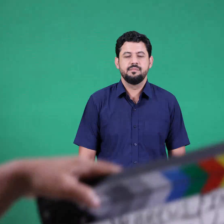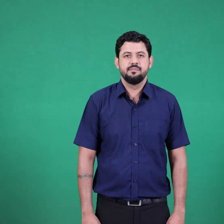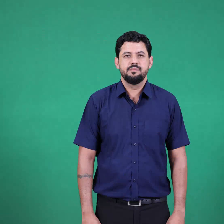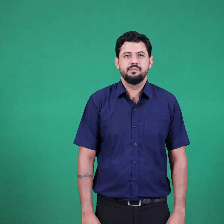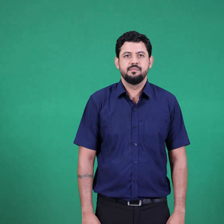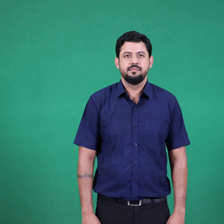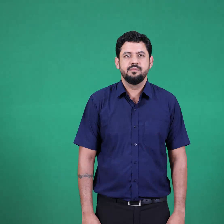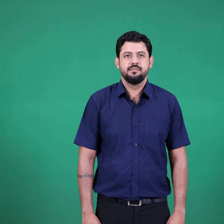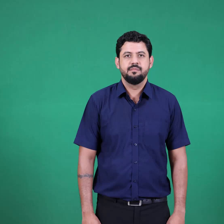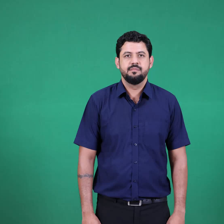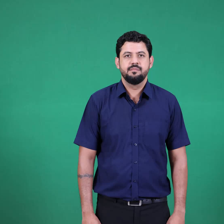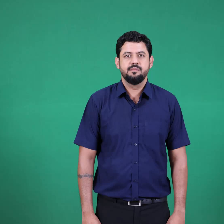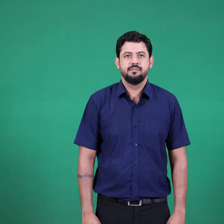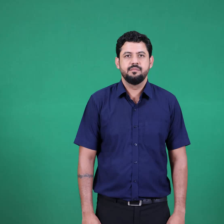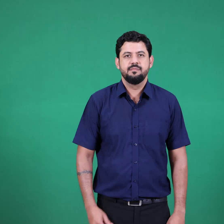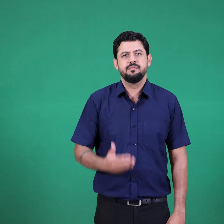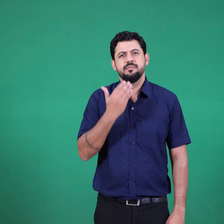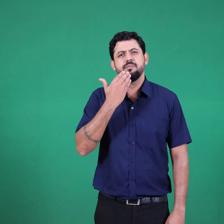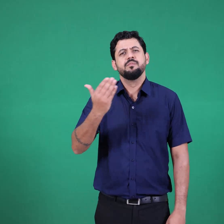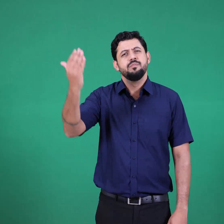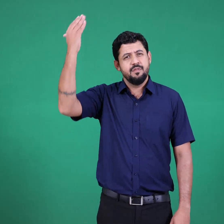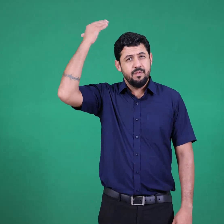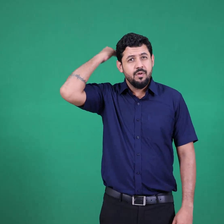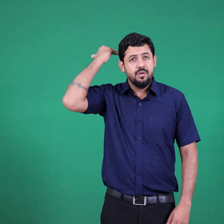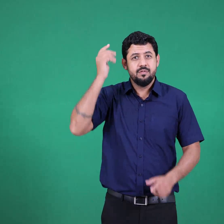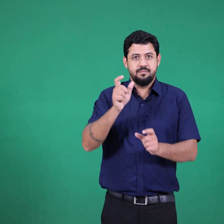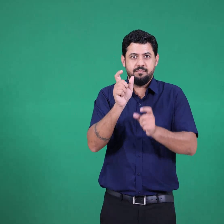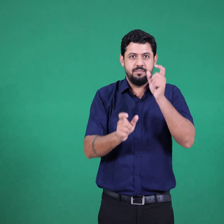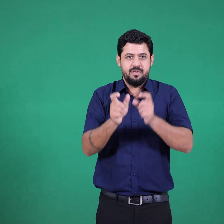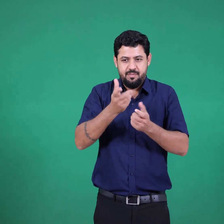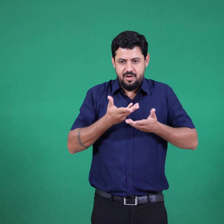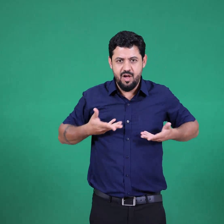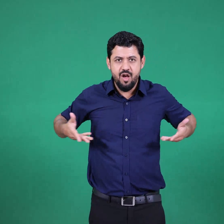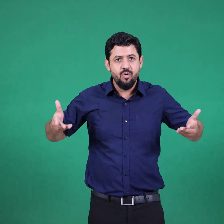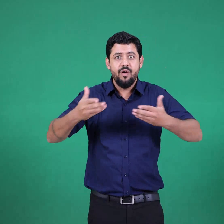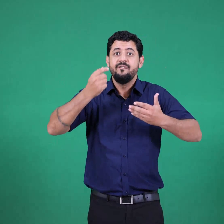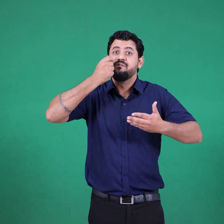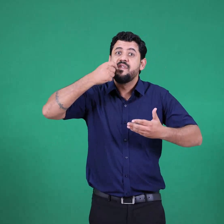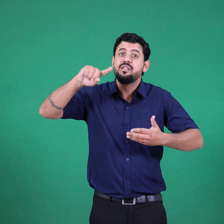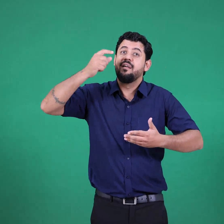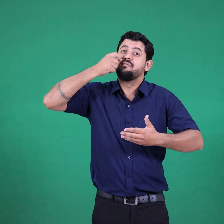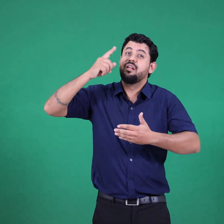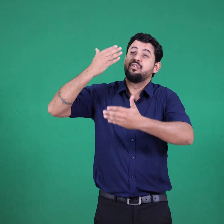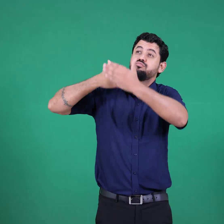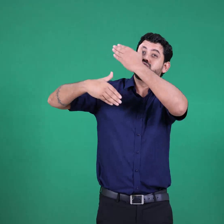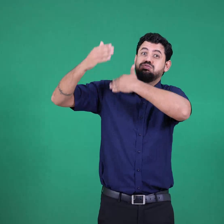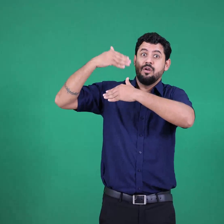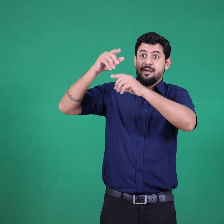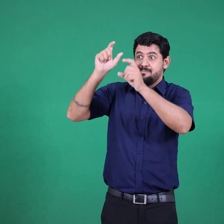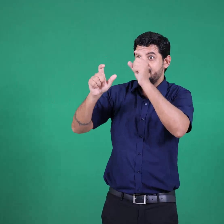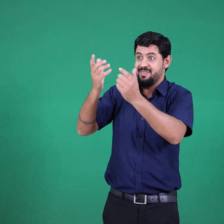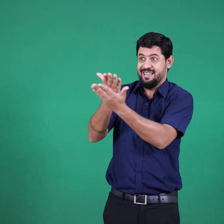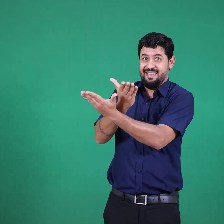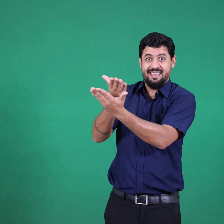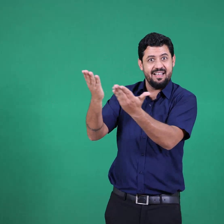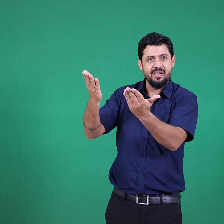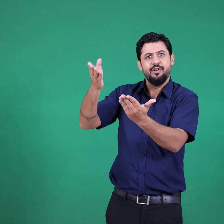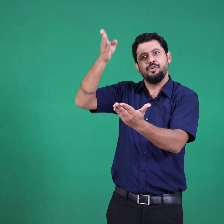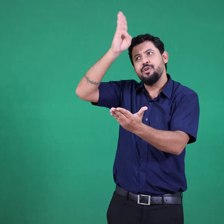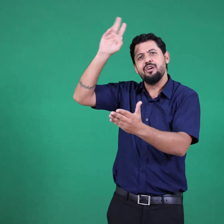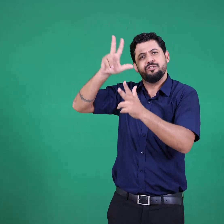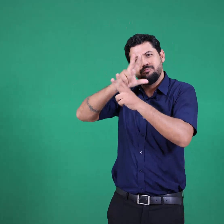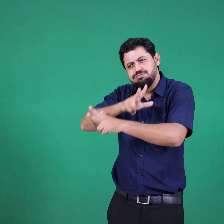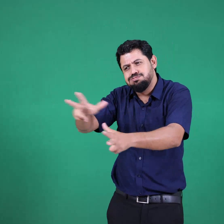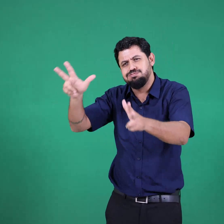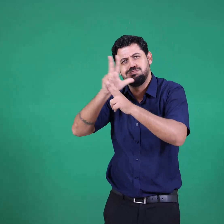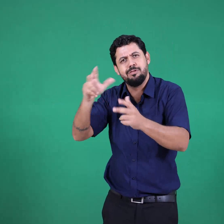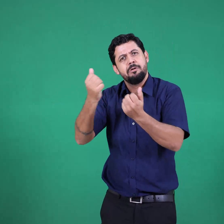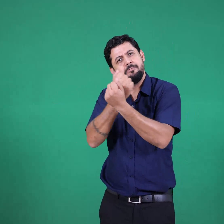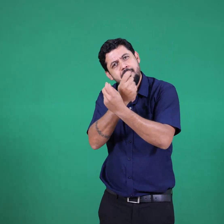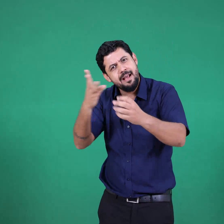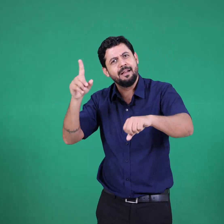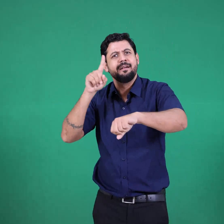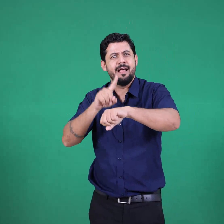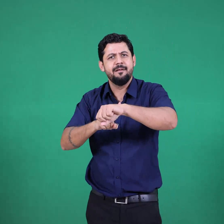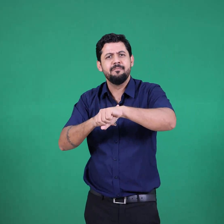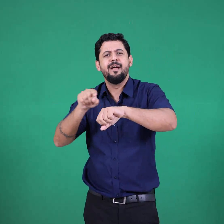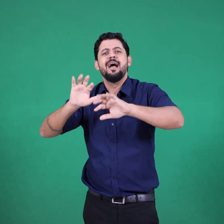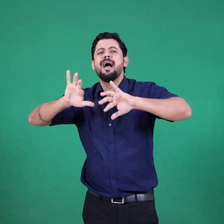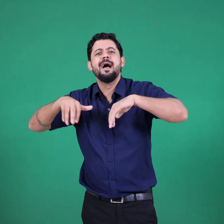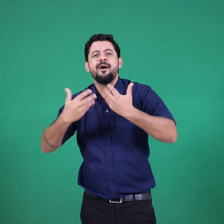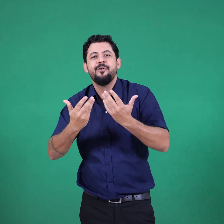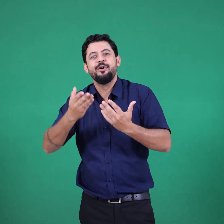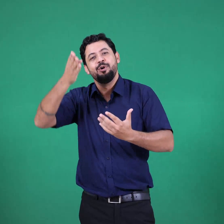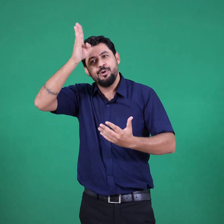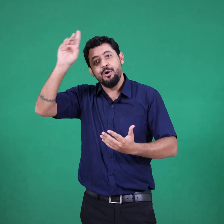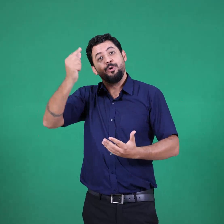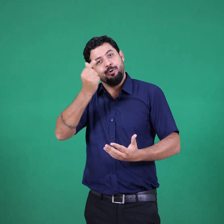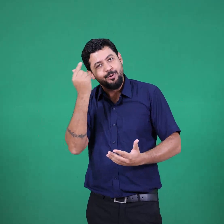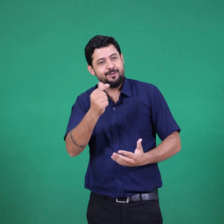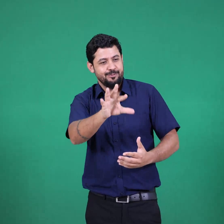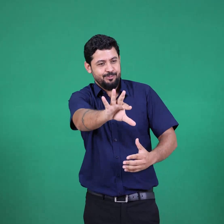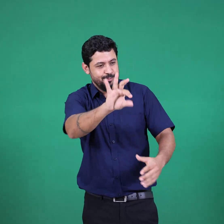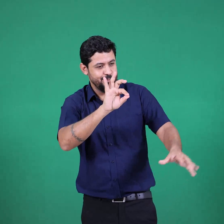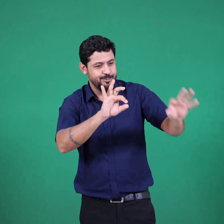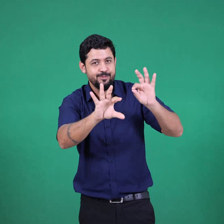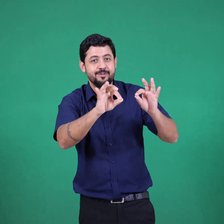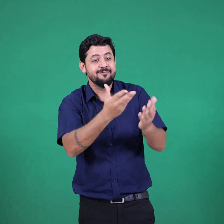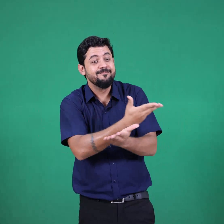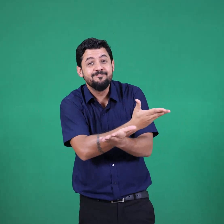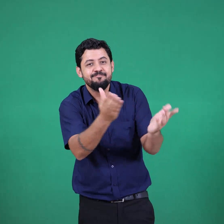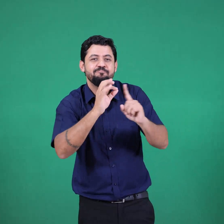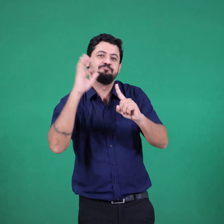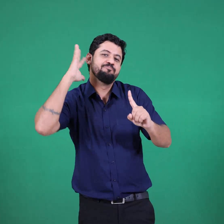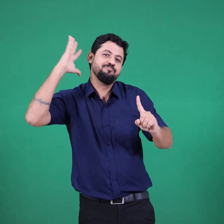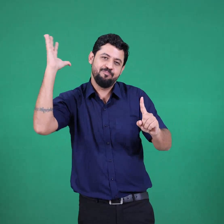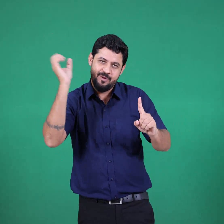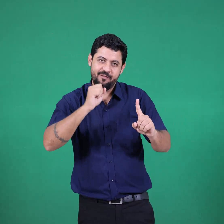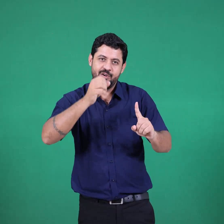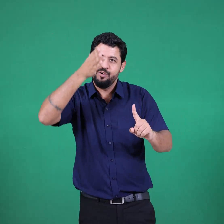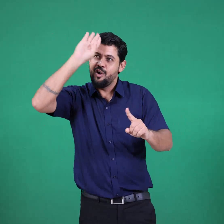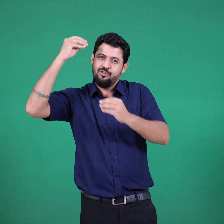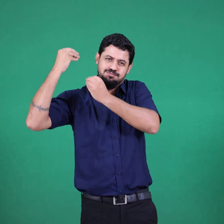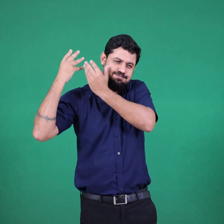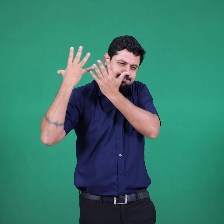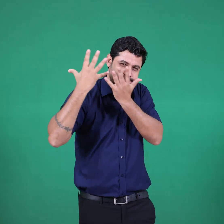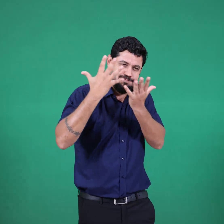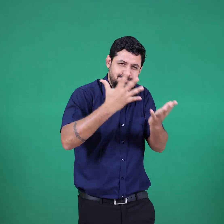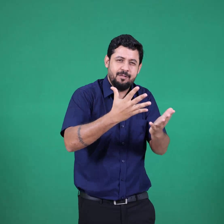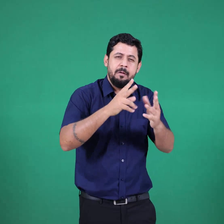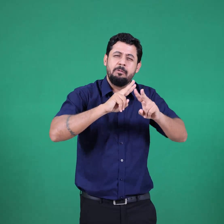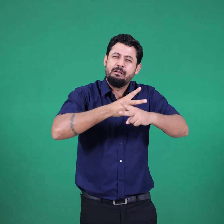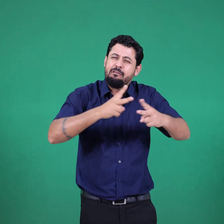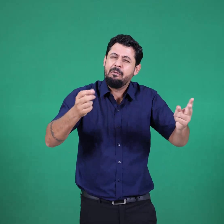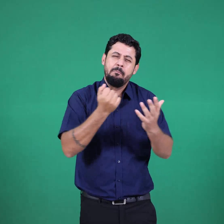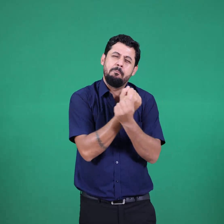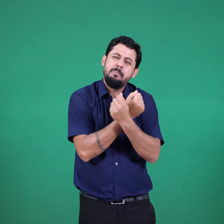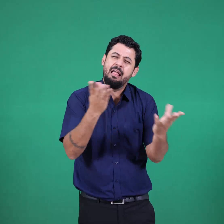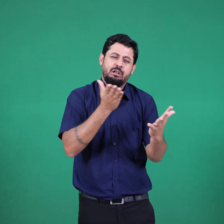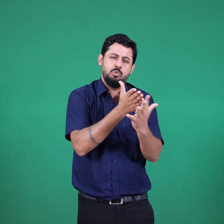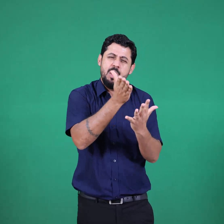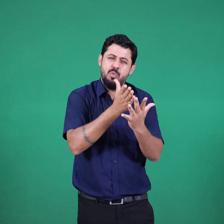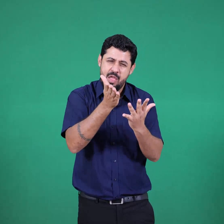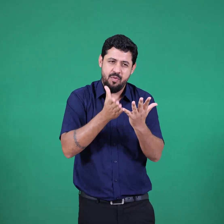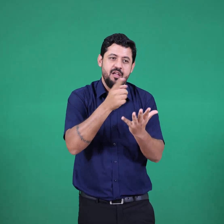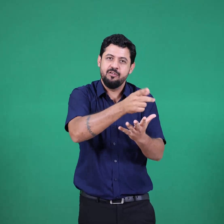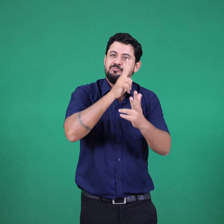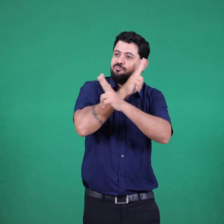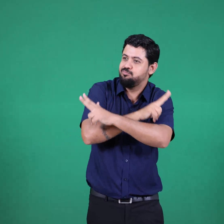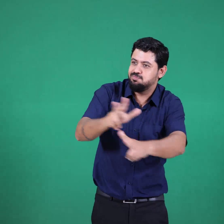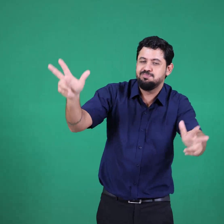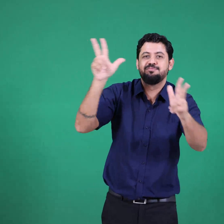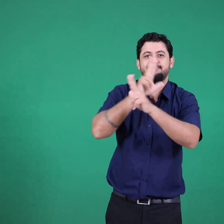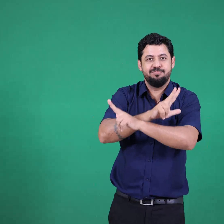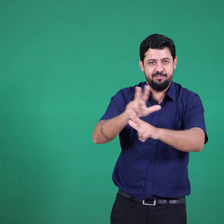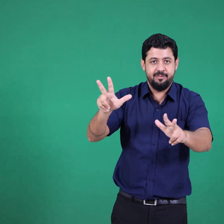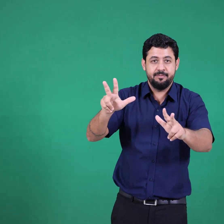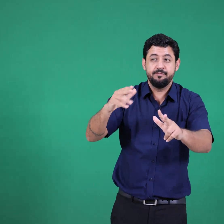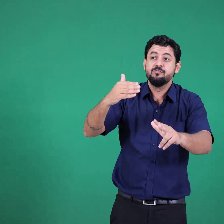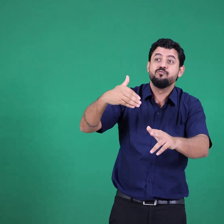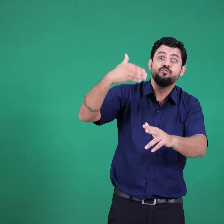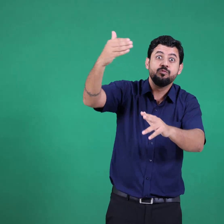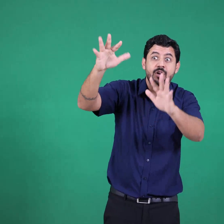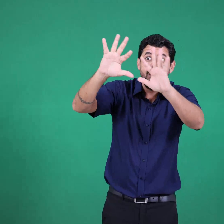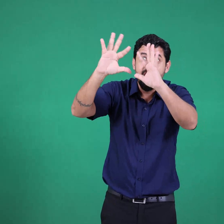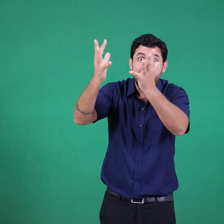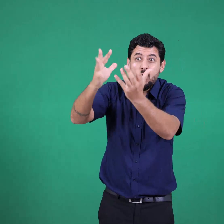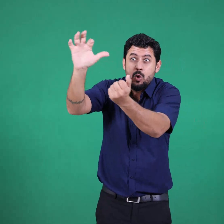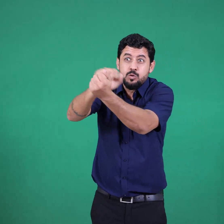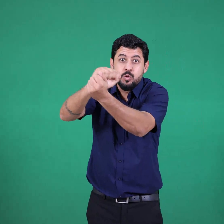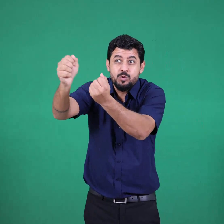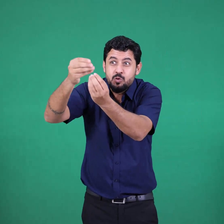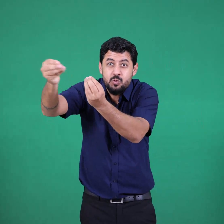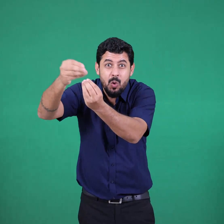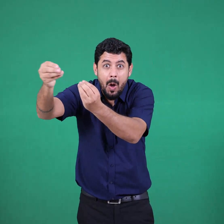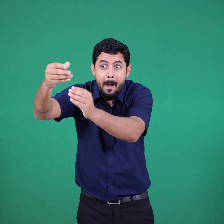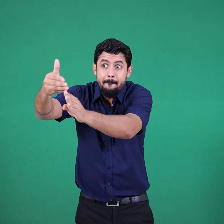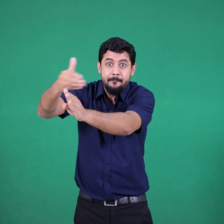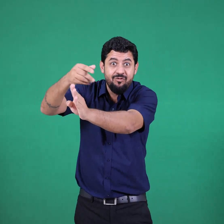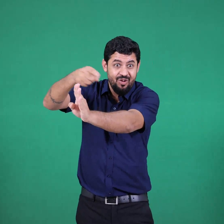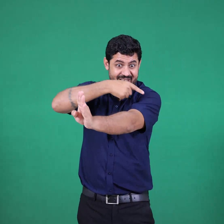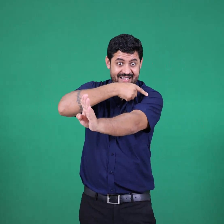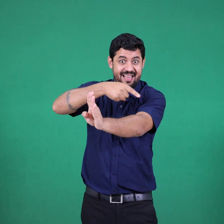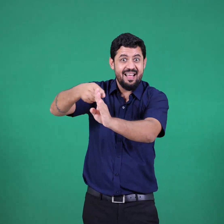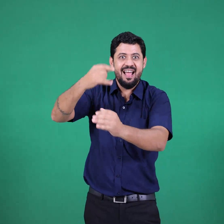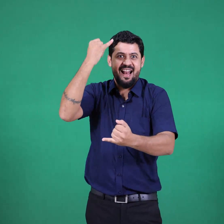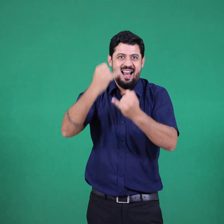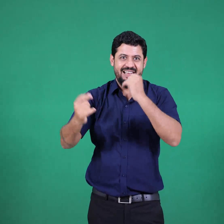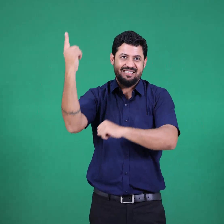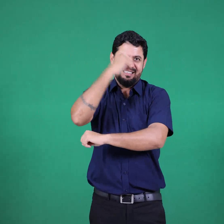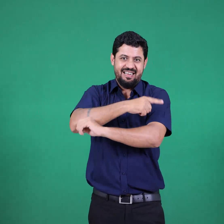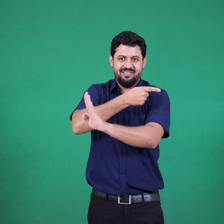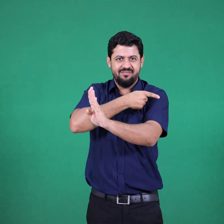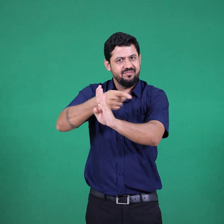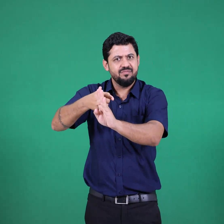On many past occasions and in many different ways, God spoke to our fathers through the prophets.